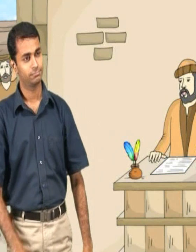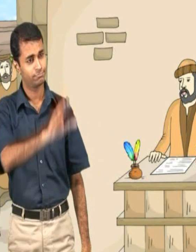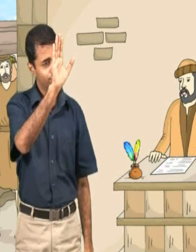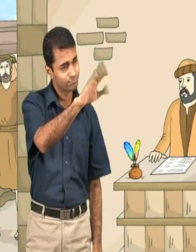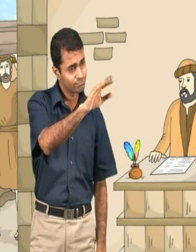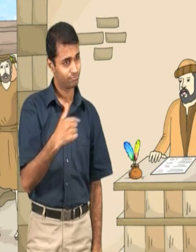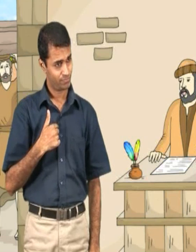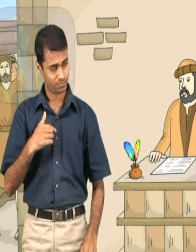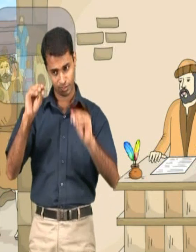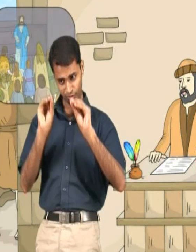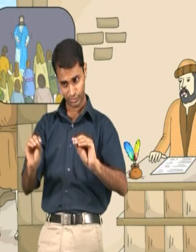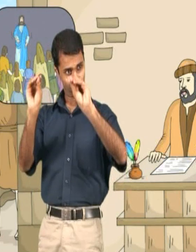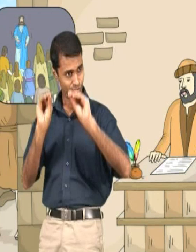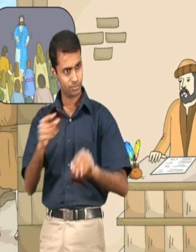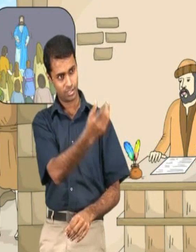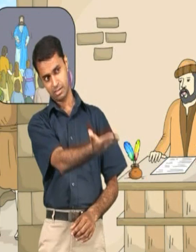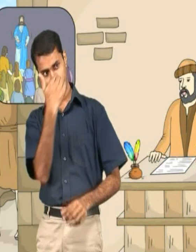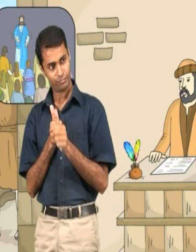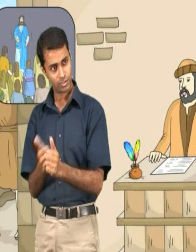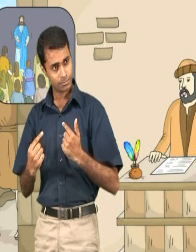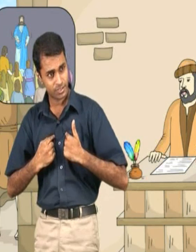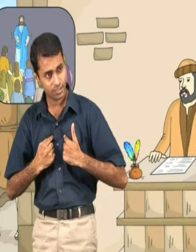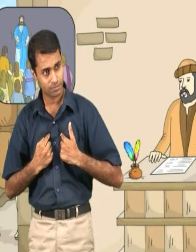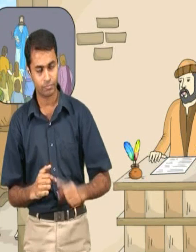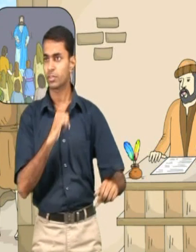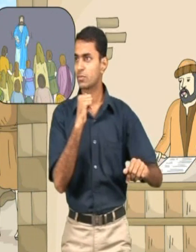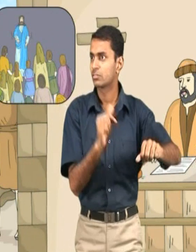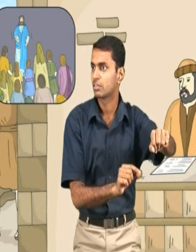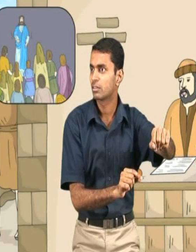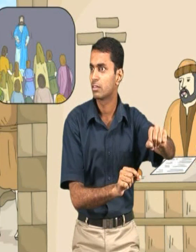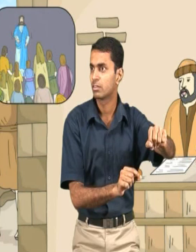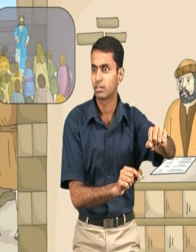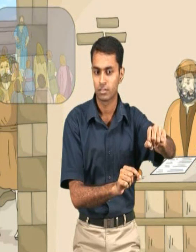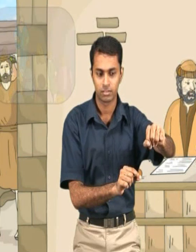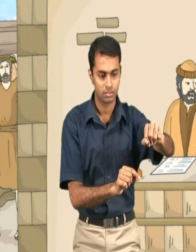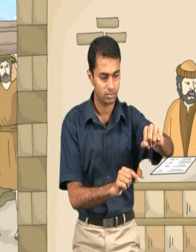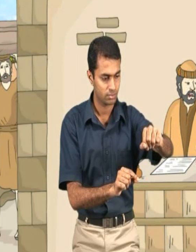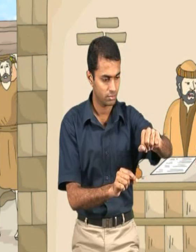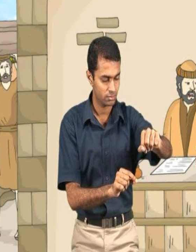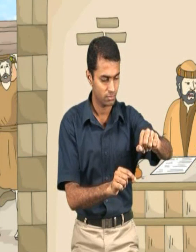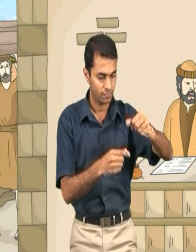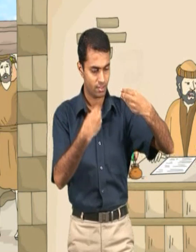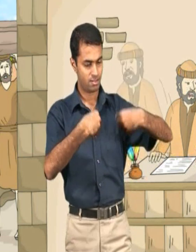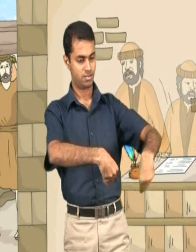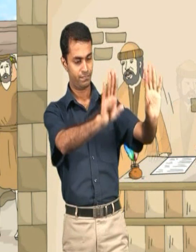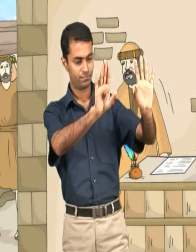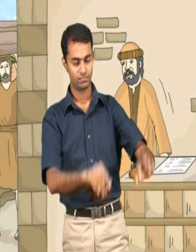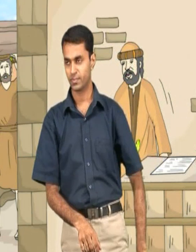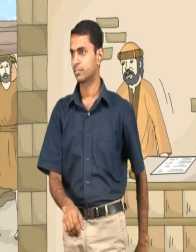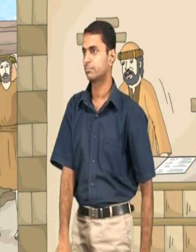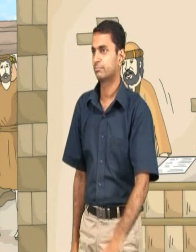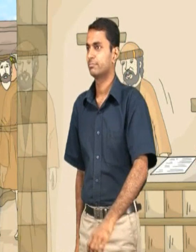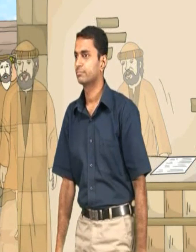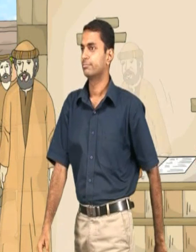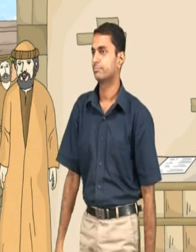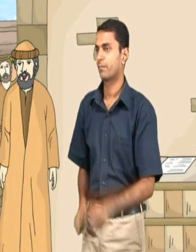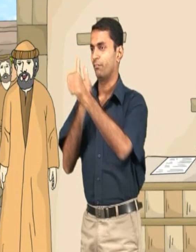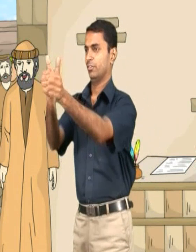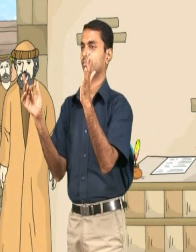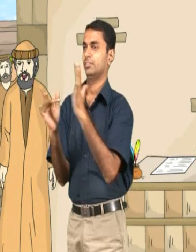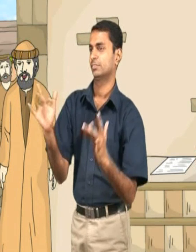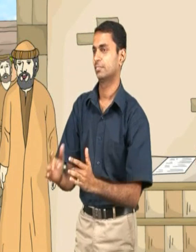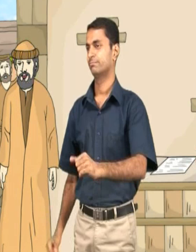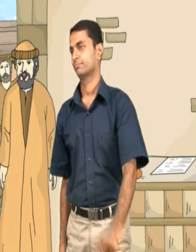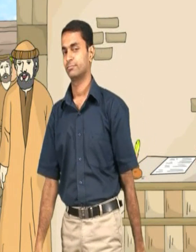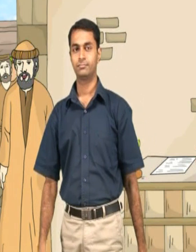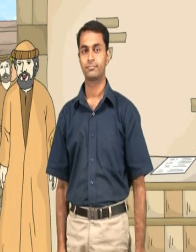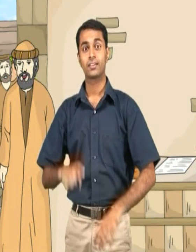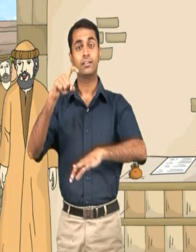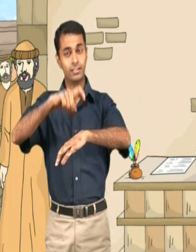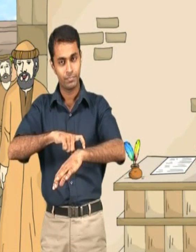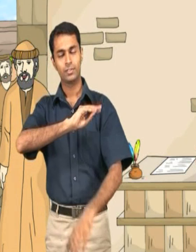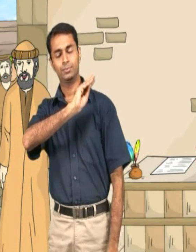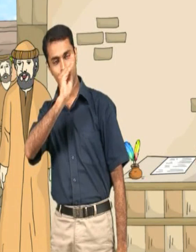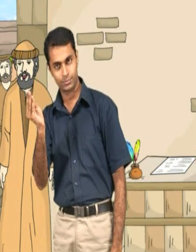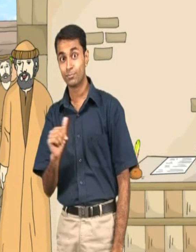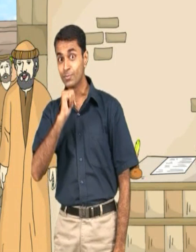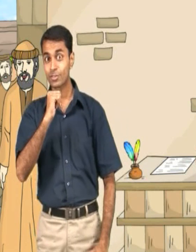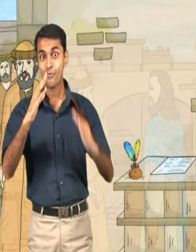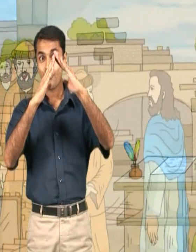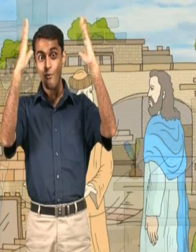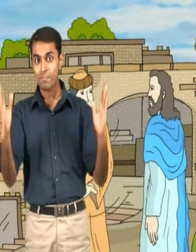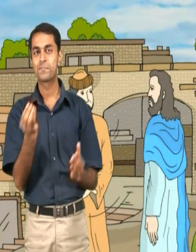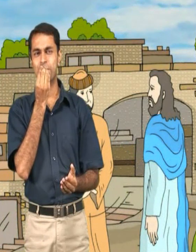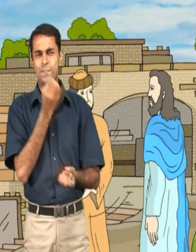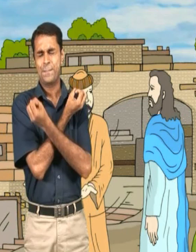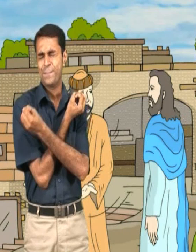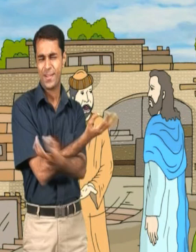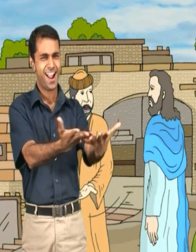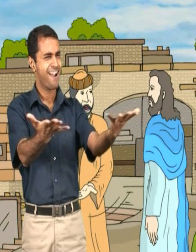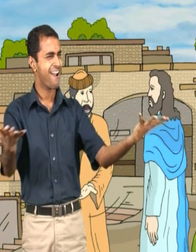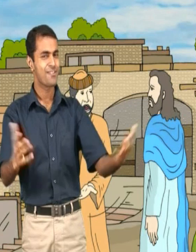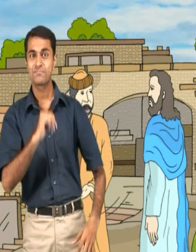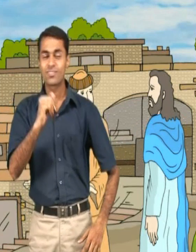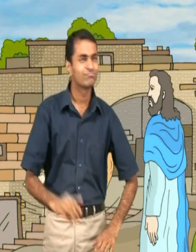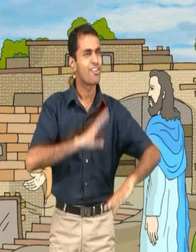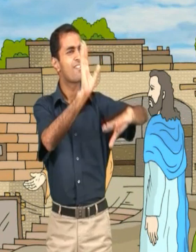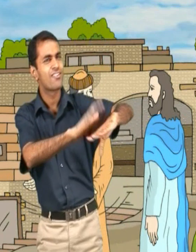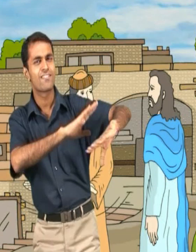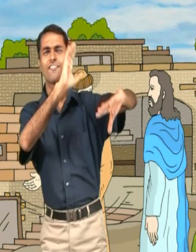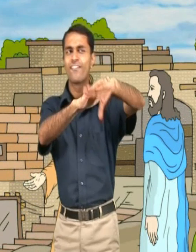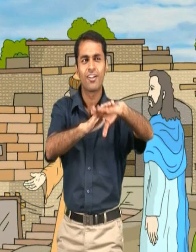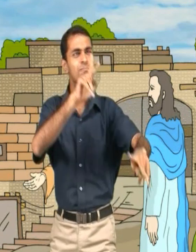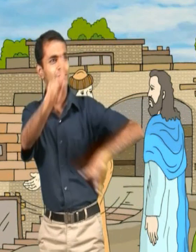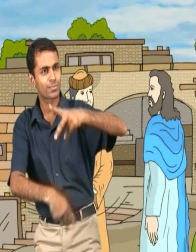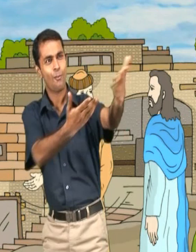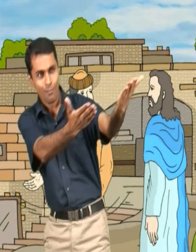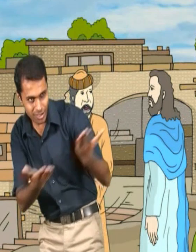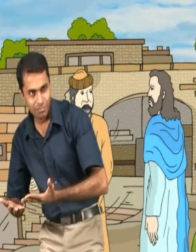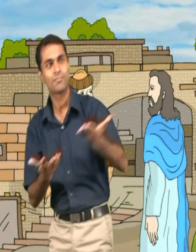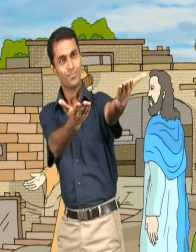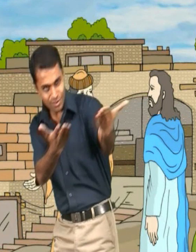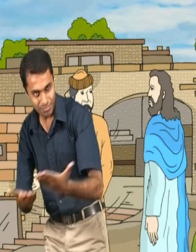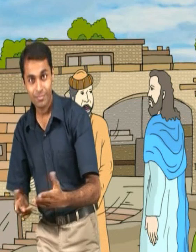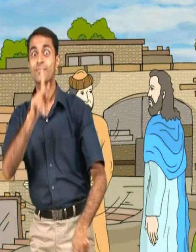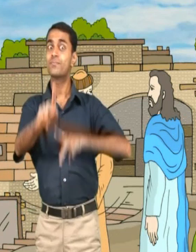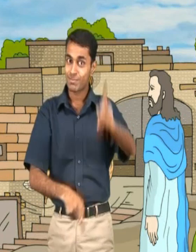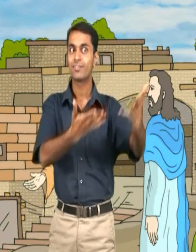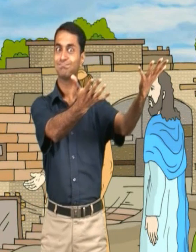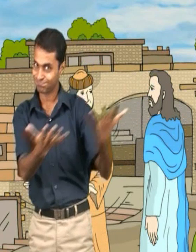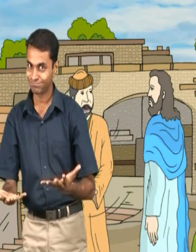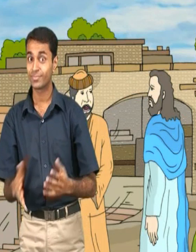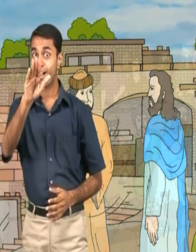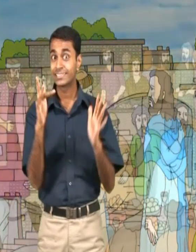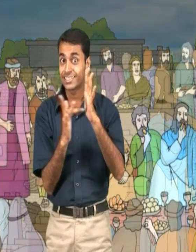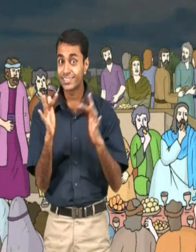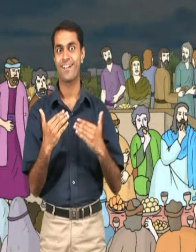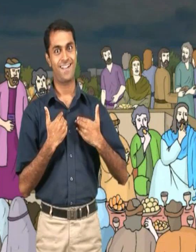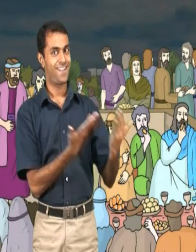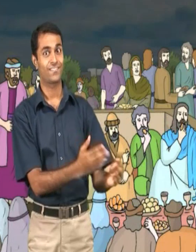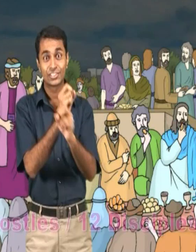“Follow Me,” He told him, and Levi got up and followed Him.